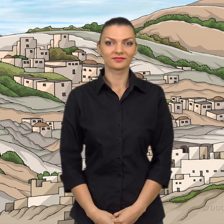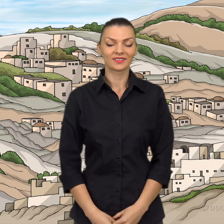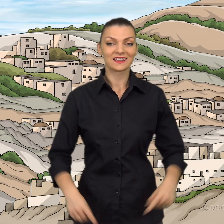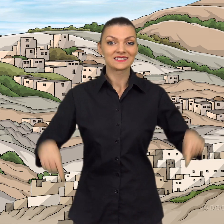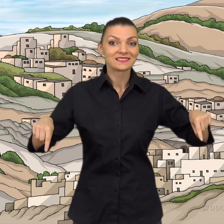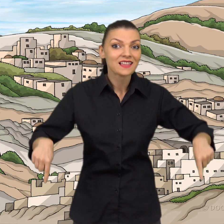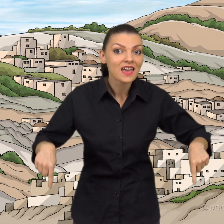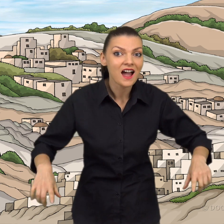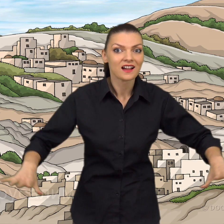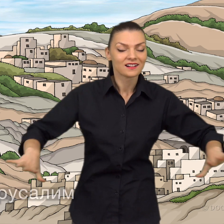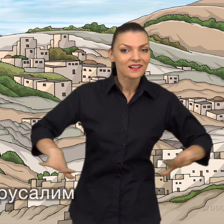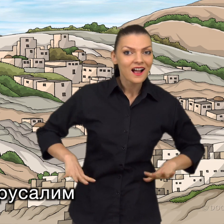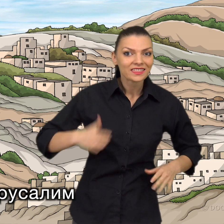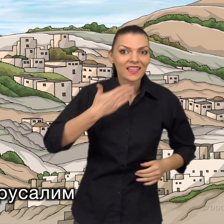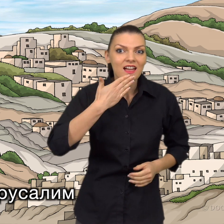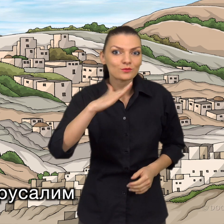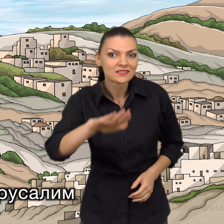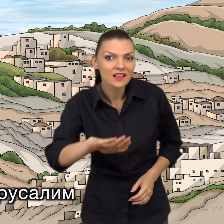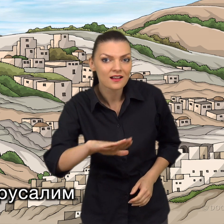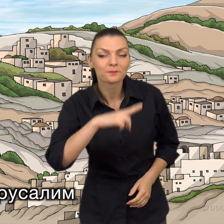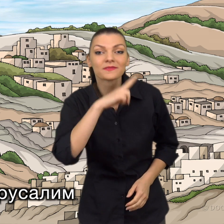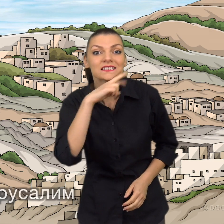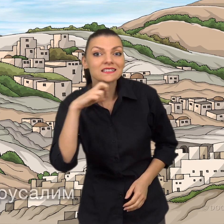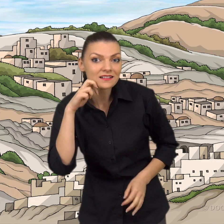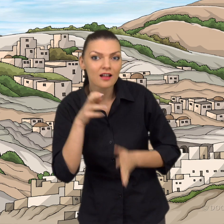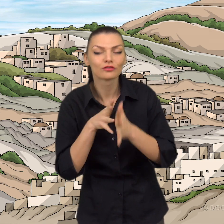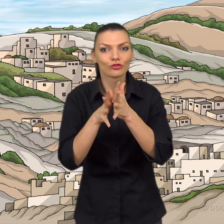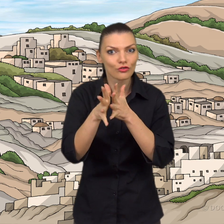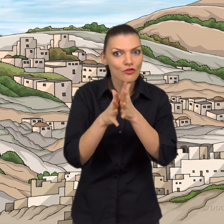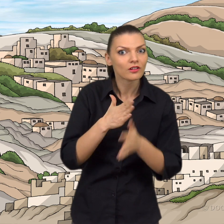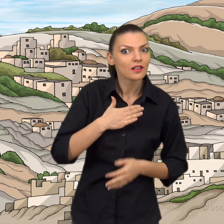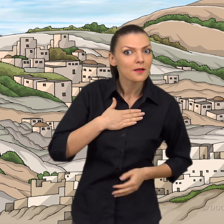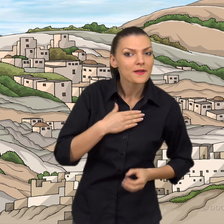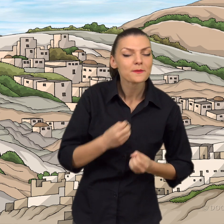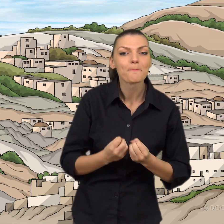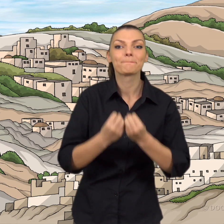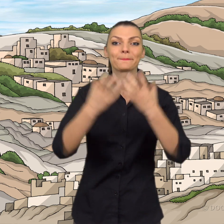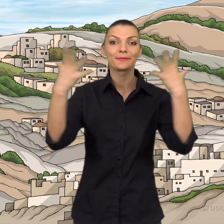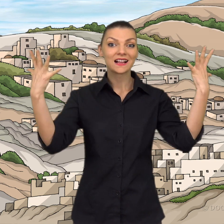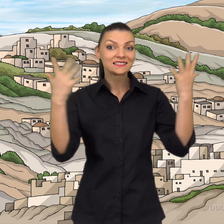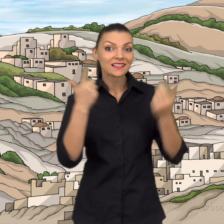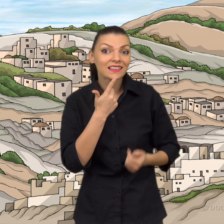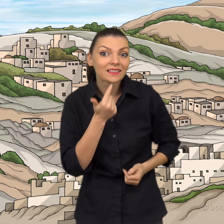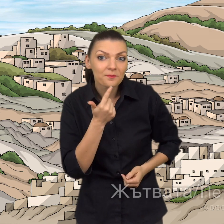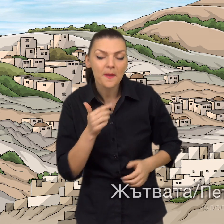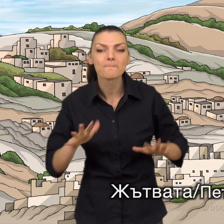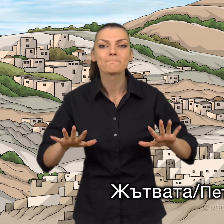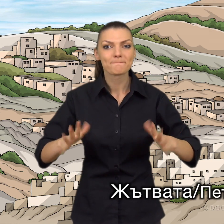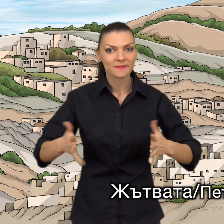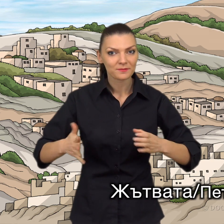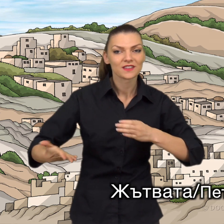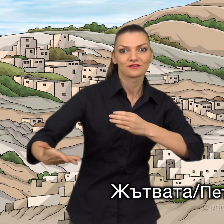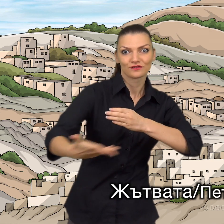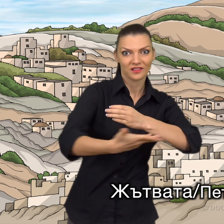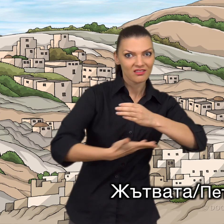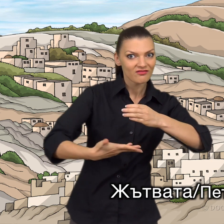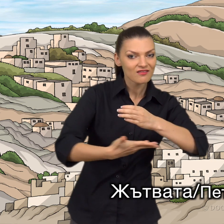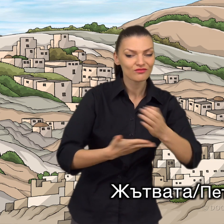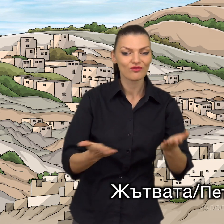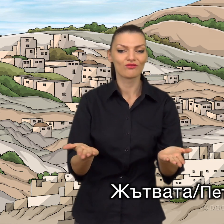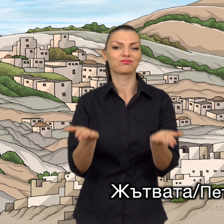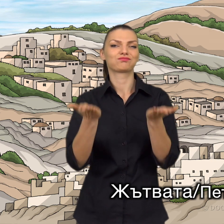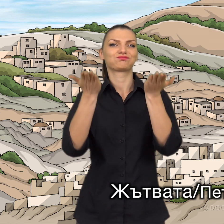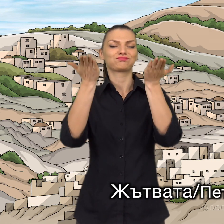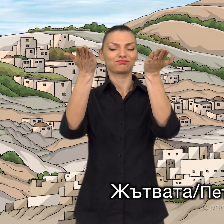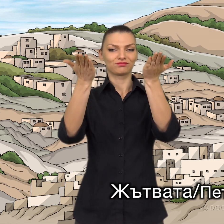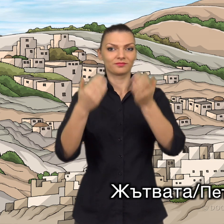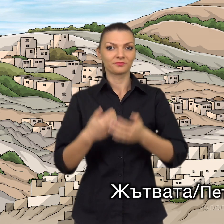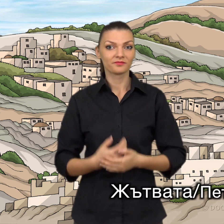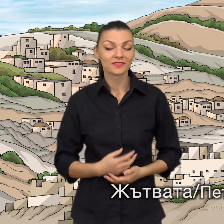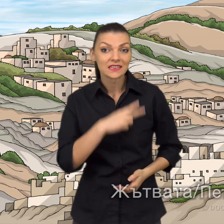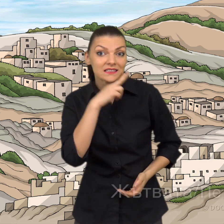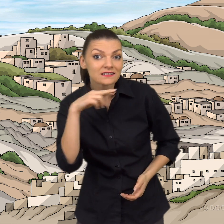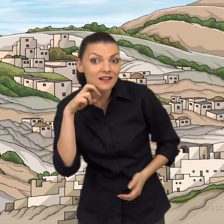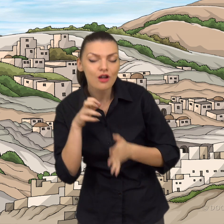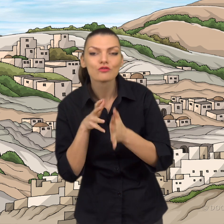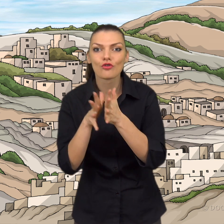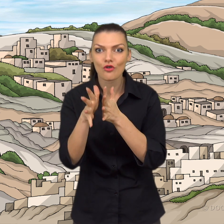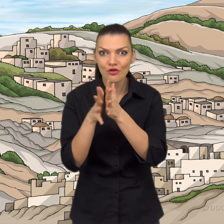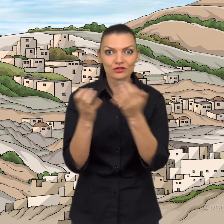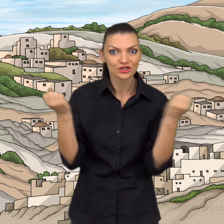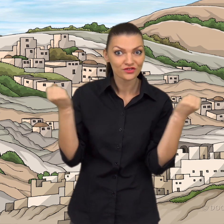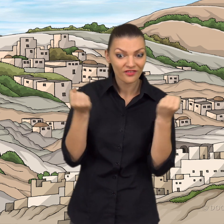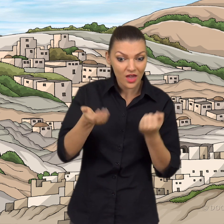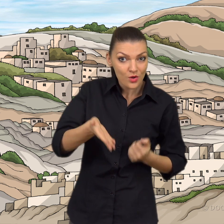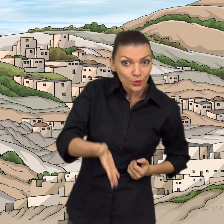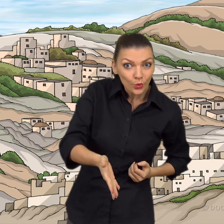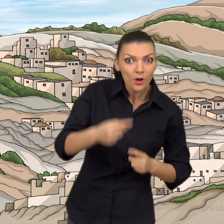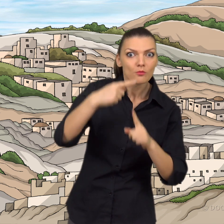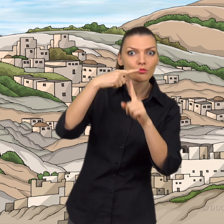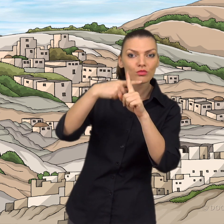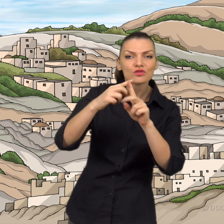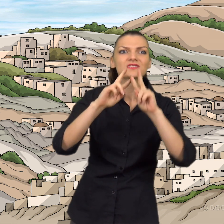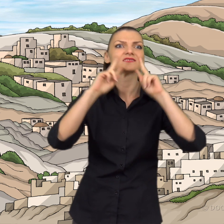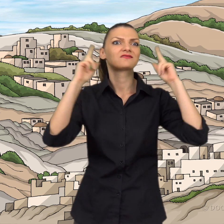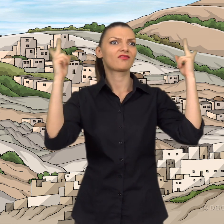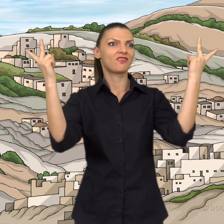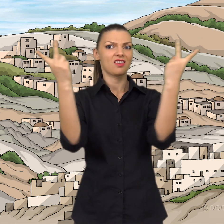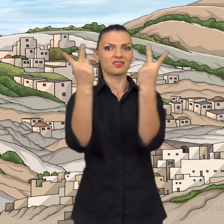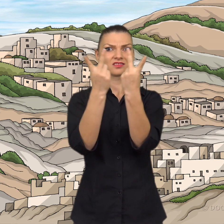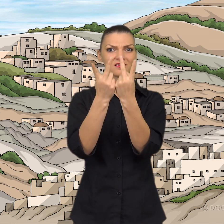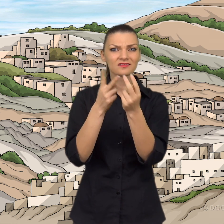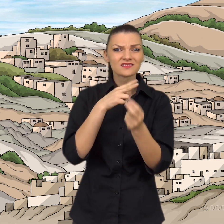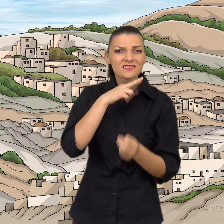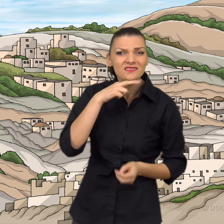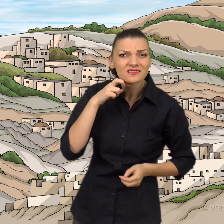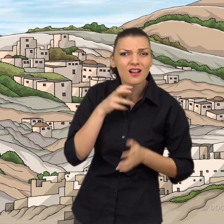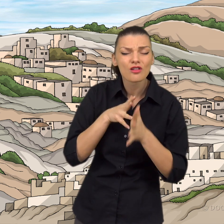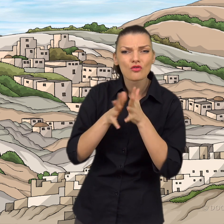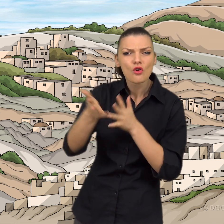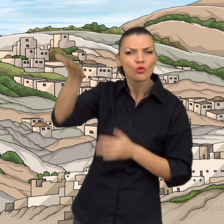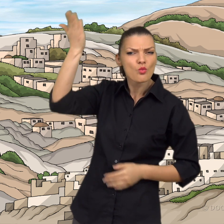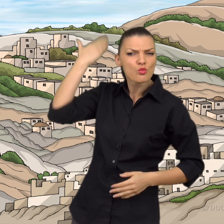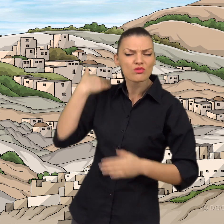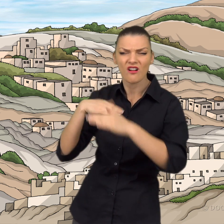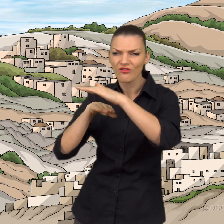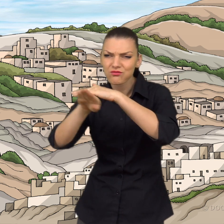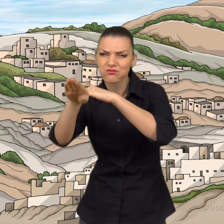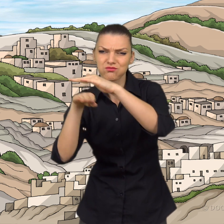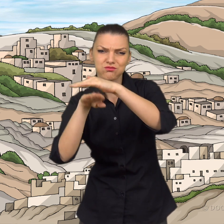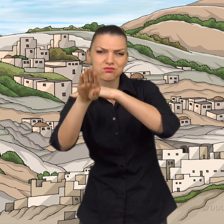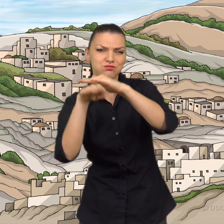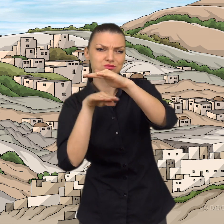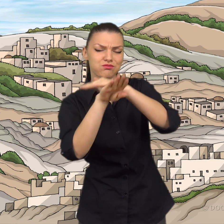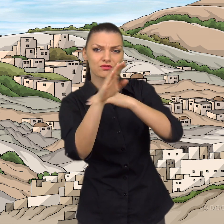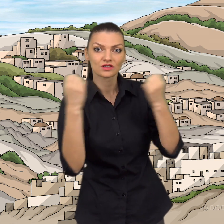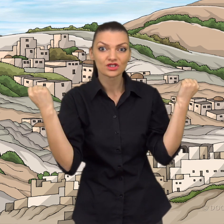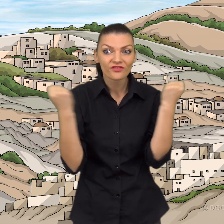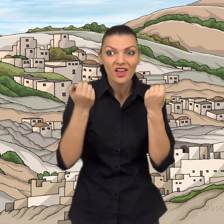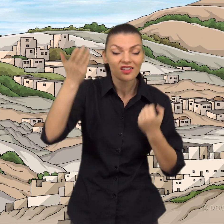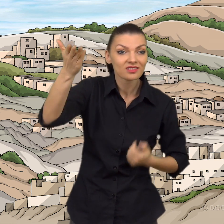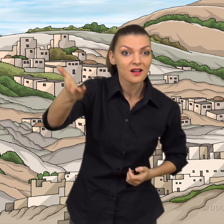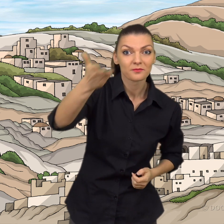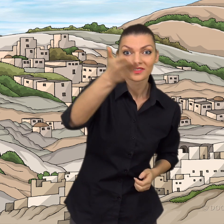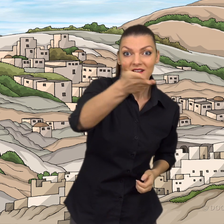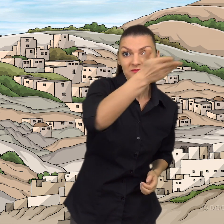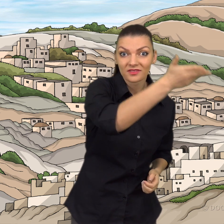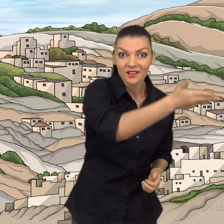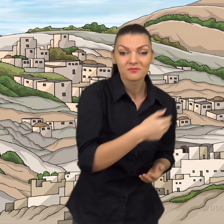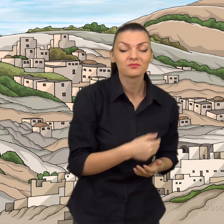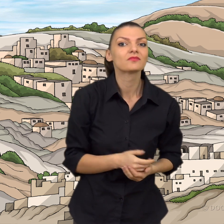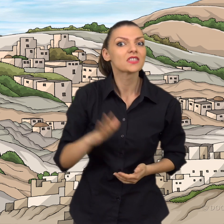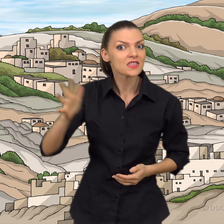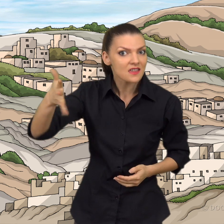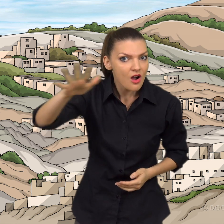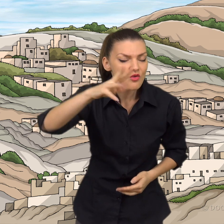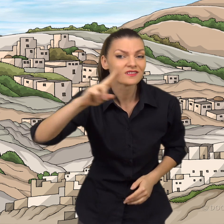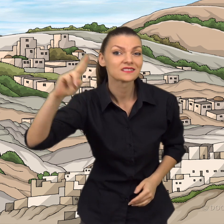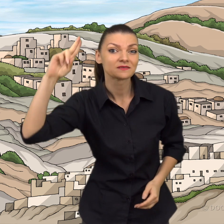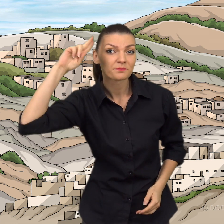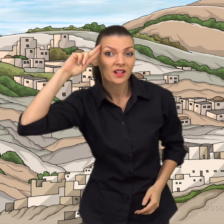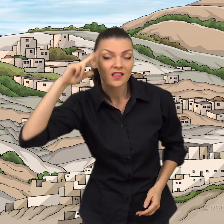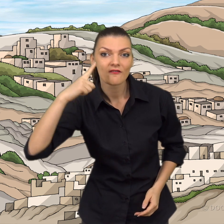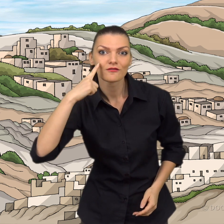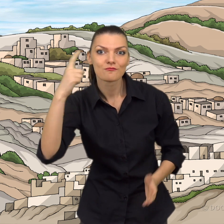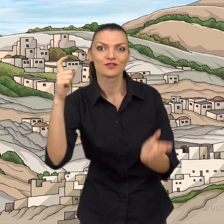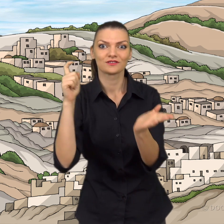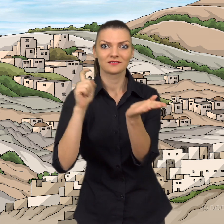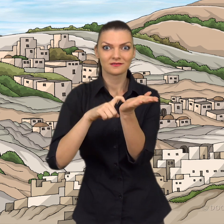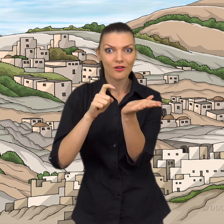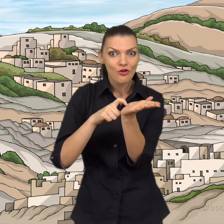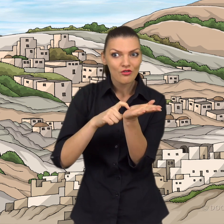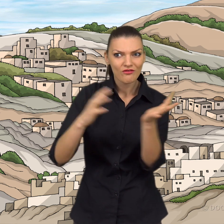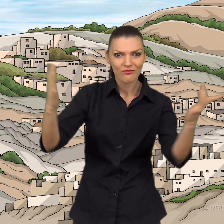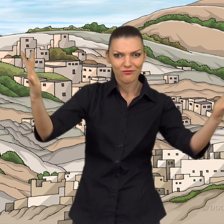When the day of Pentecost came, they were all together in one place.